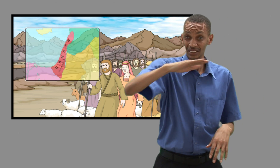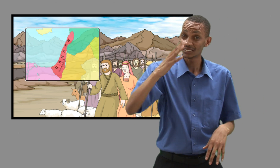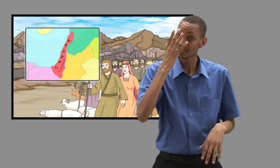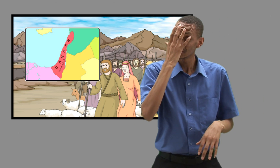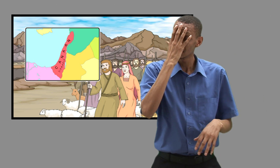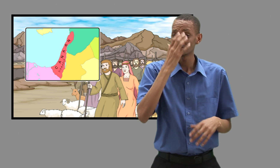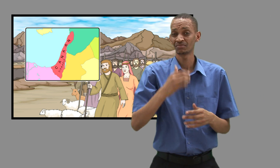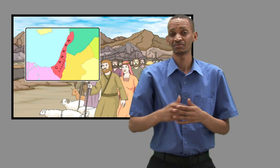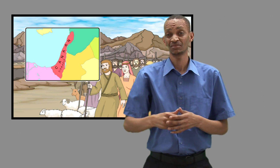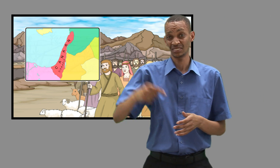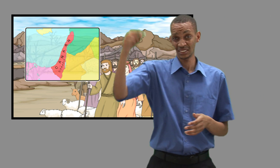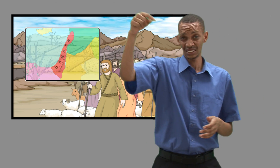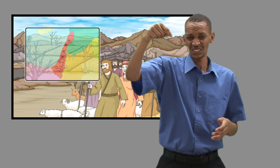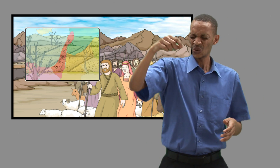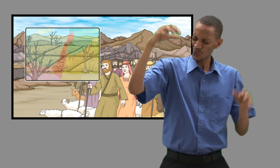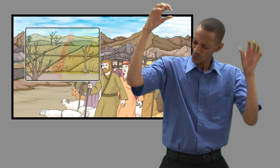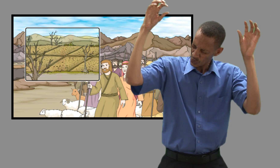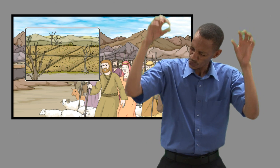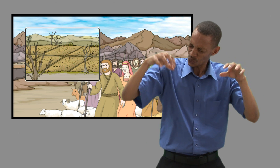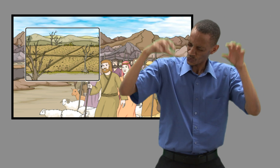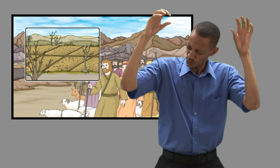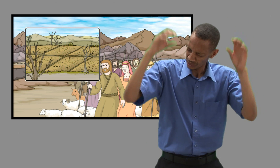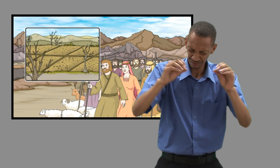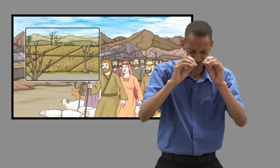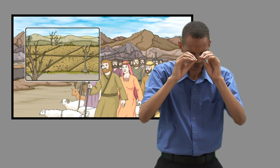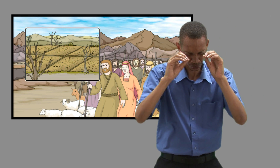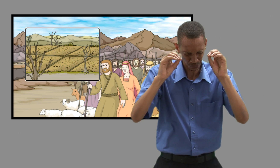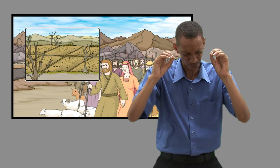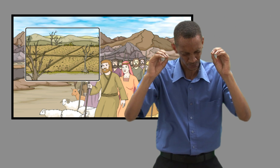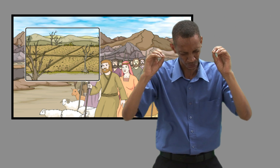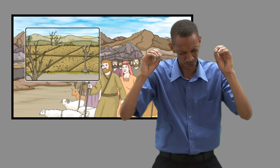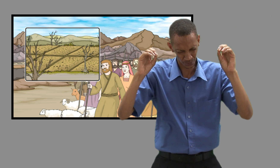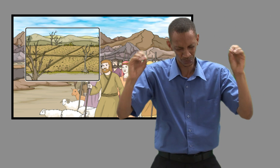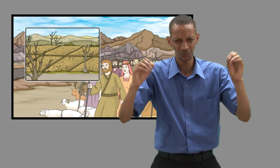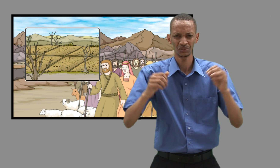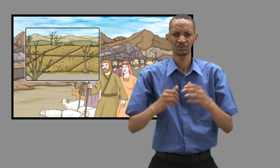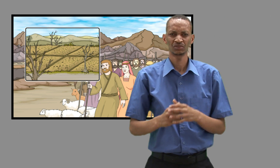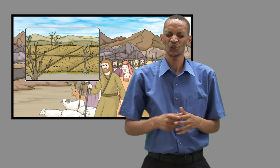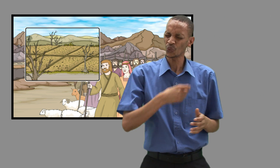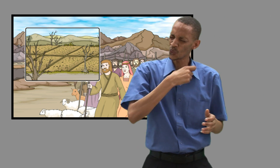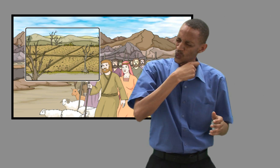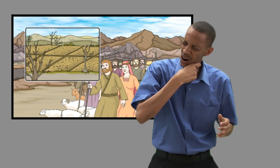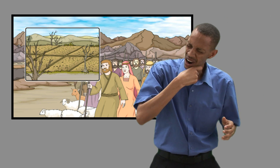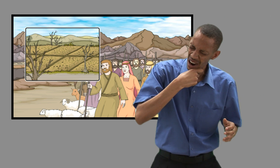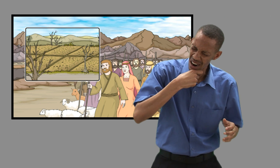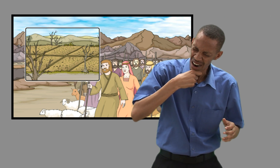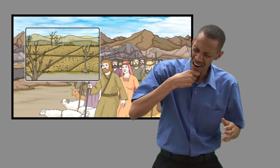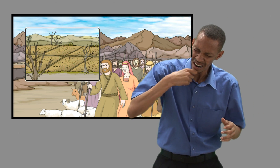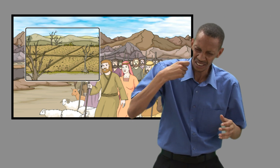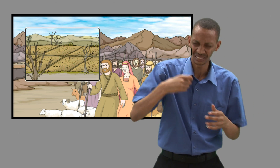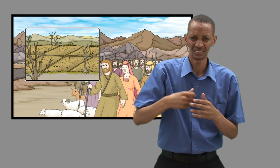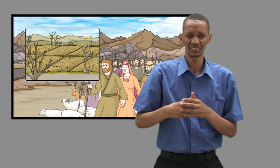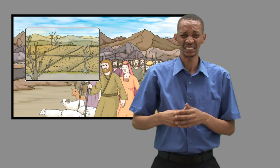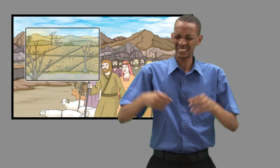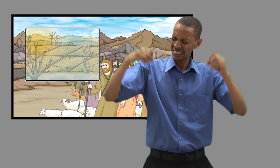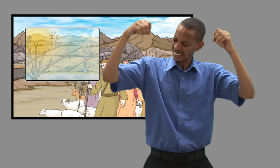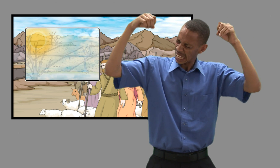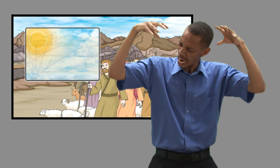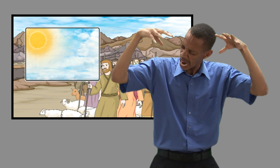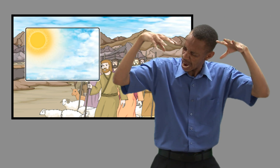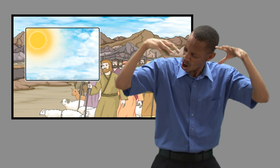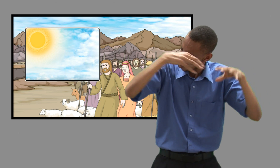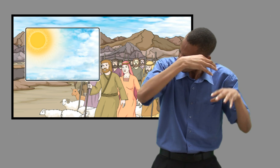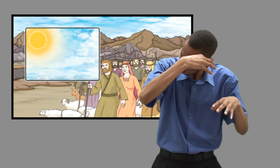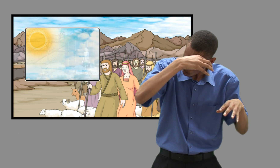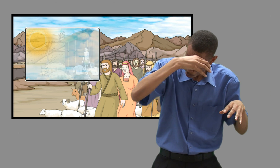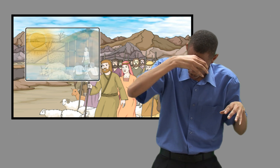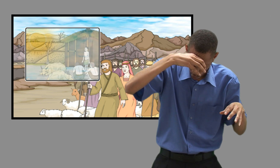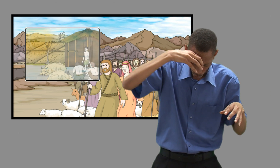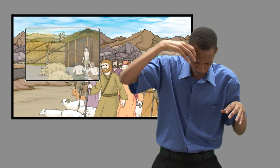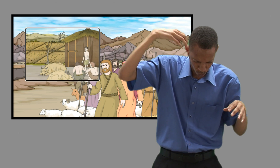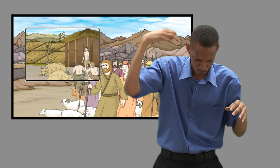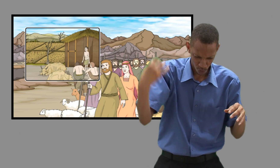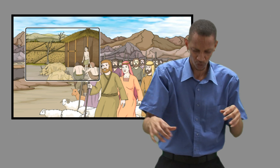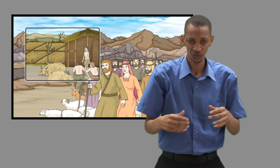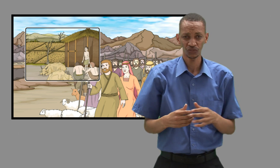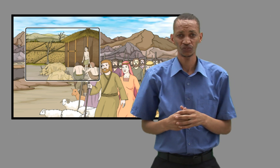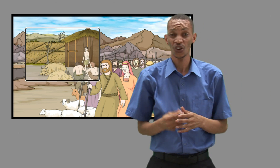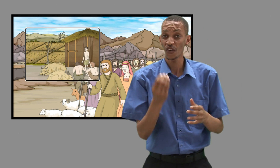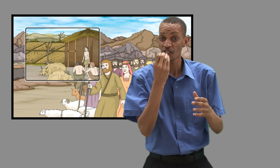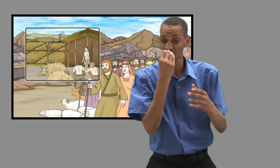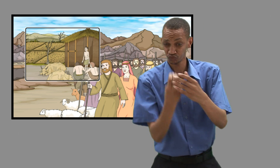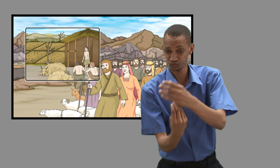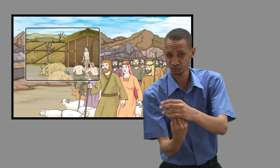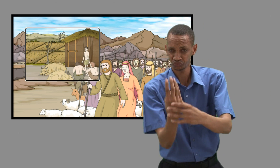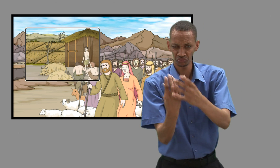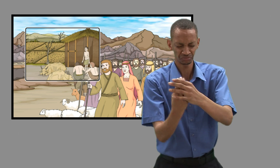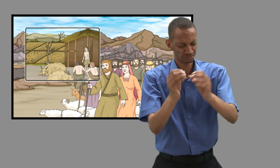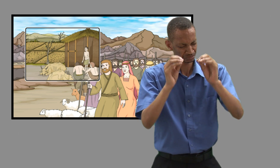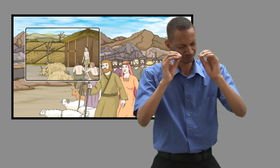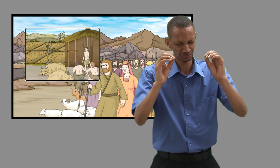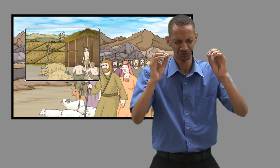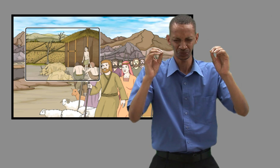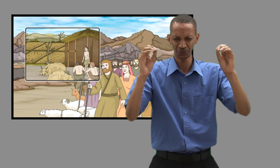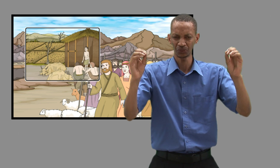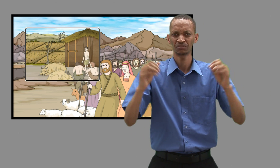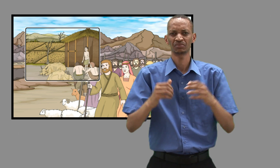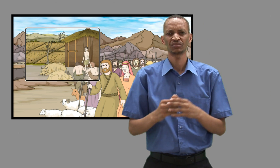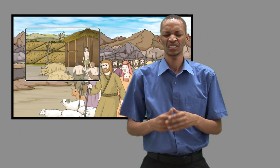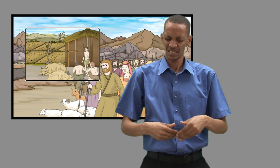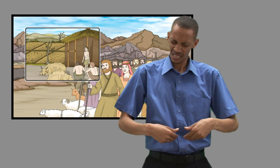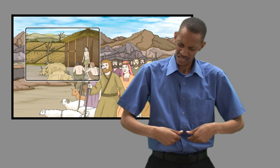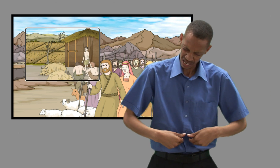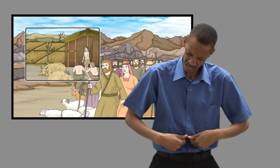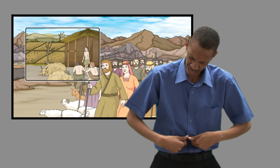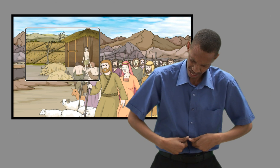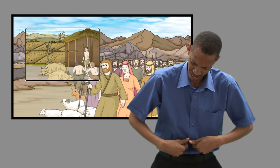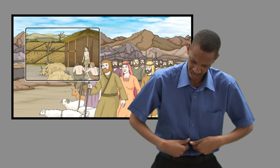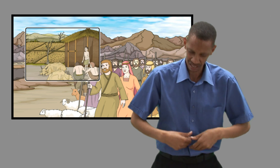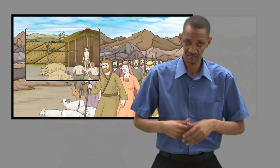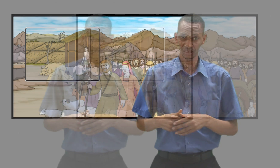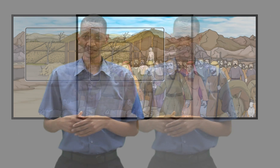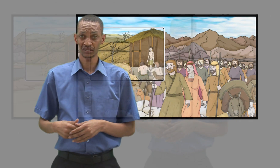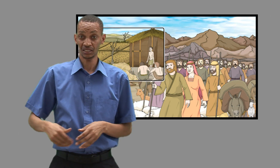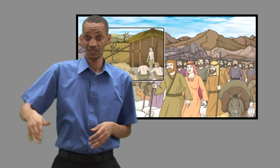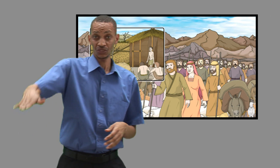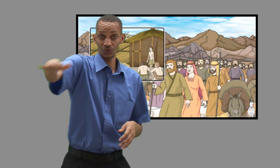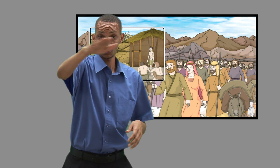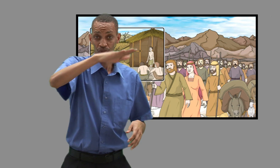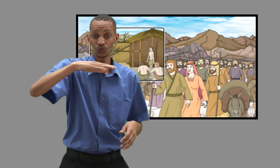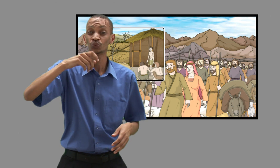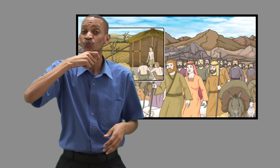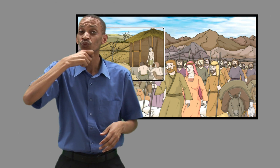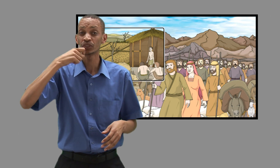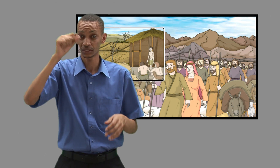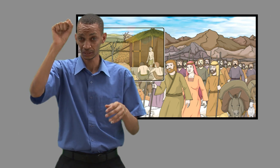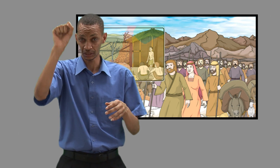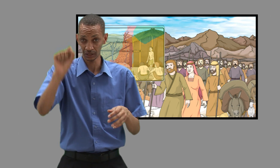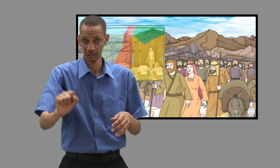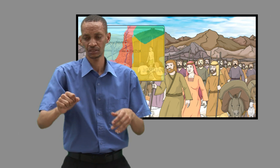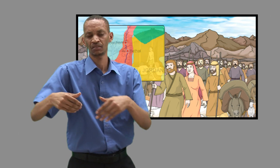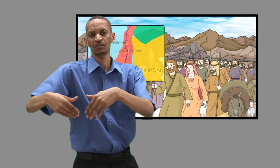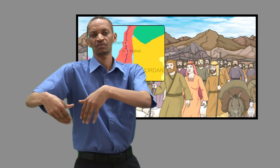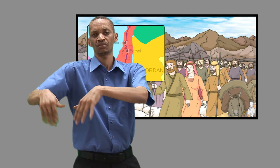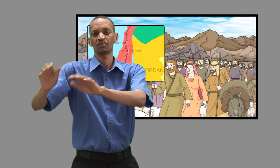Now there was a famine in the land.